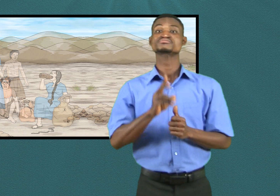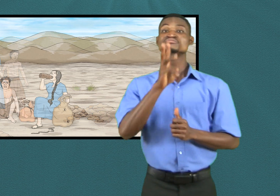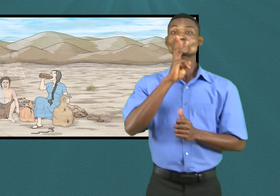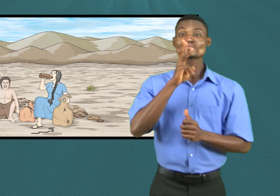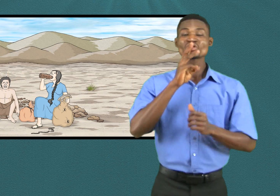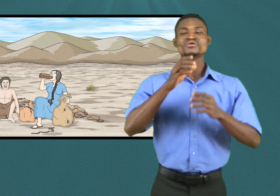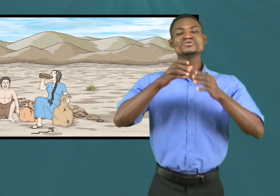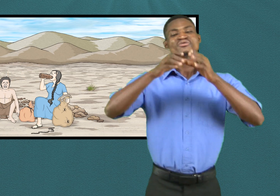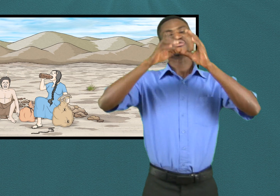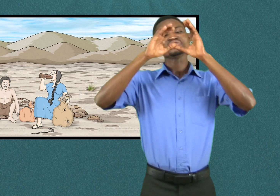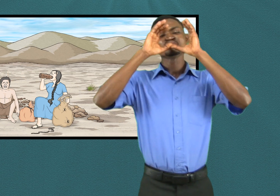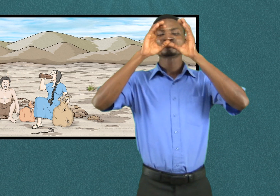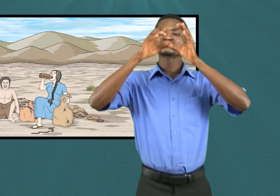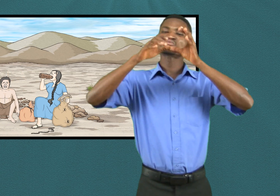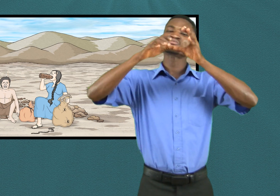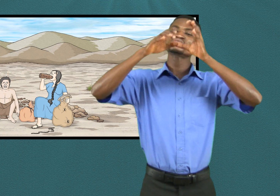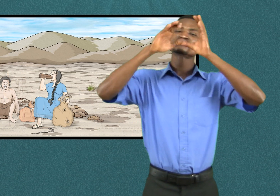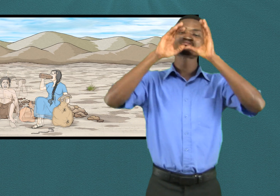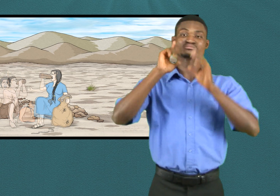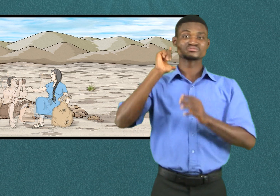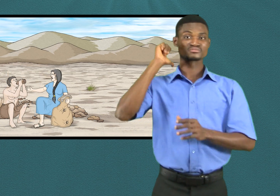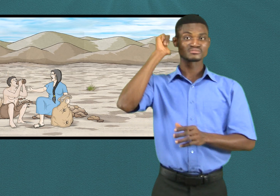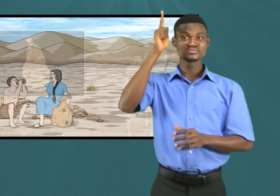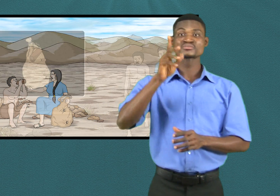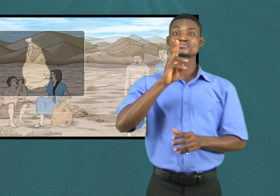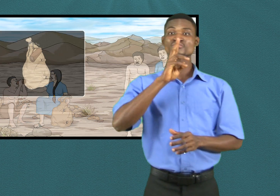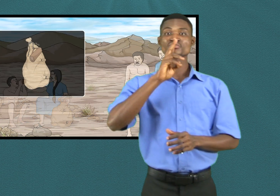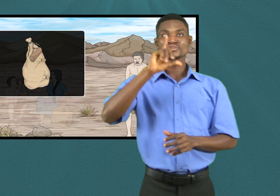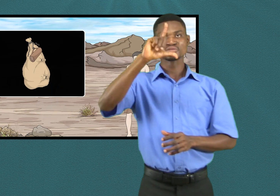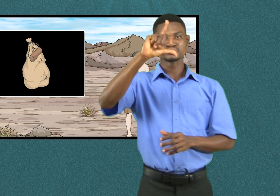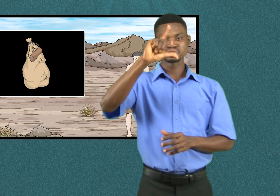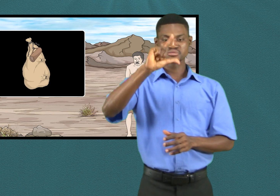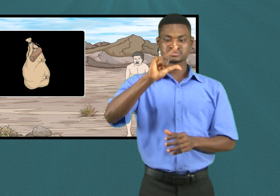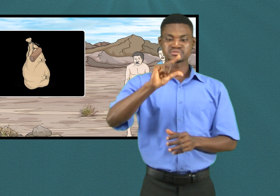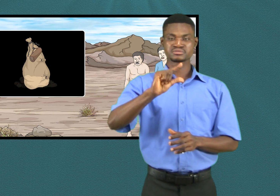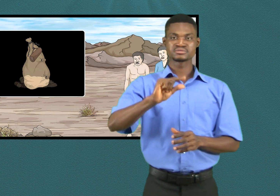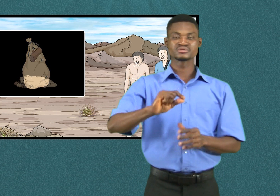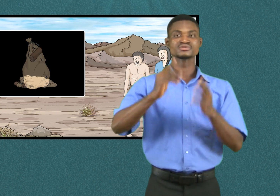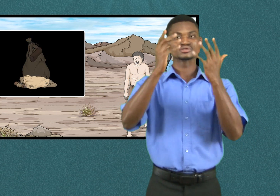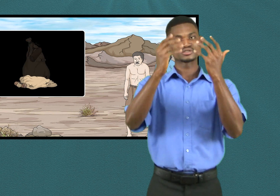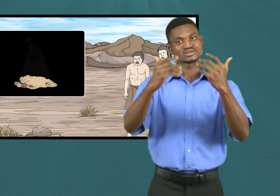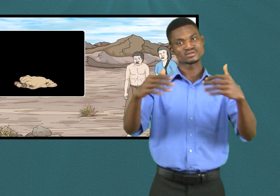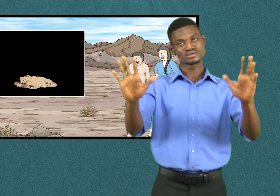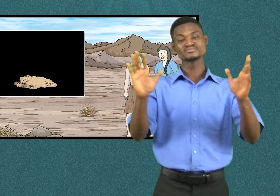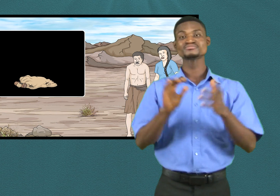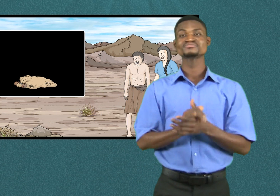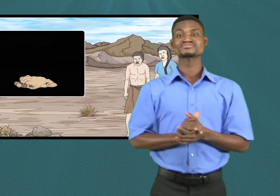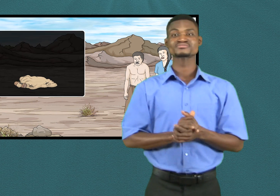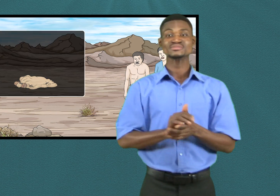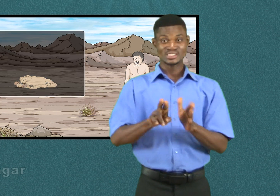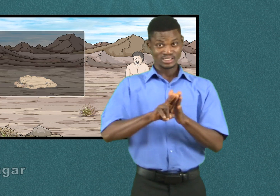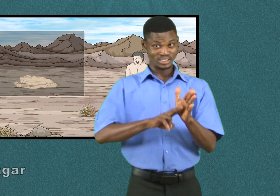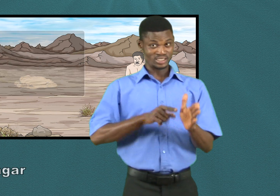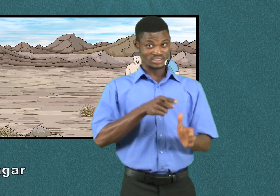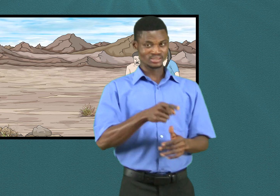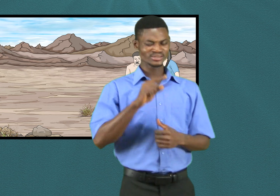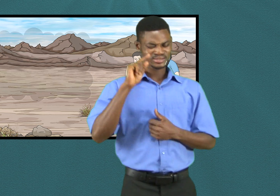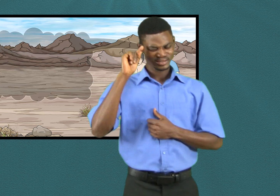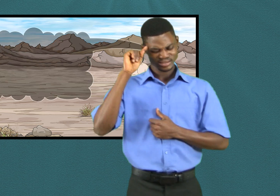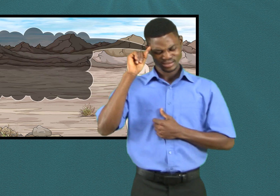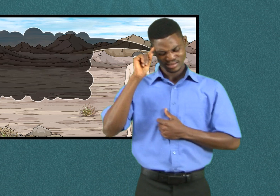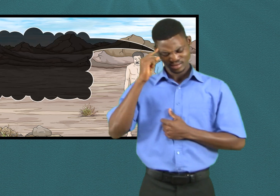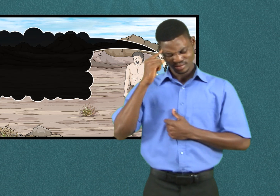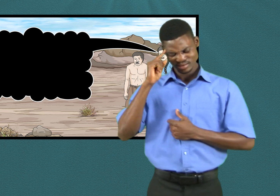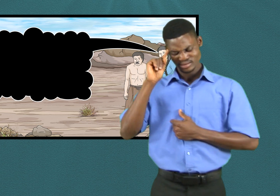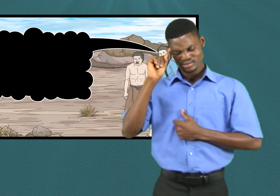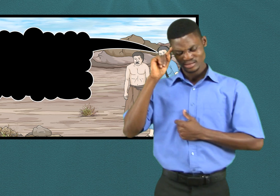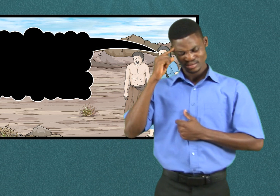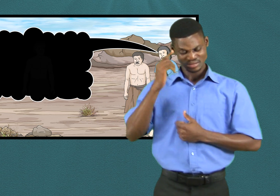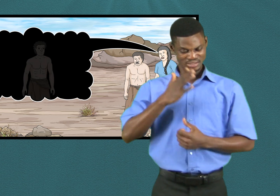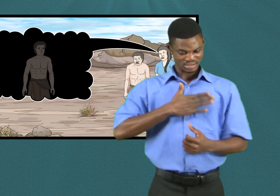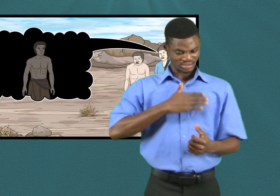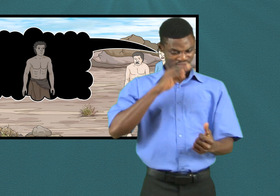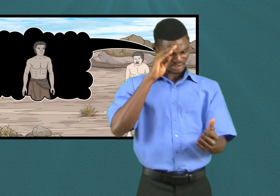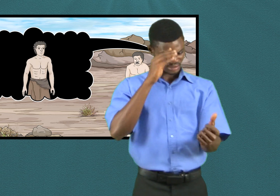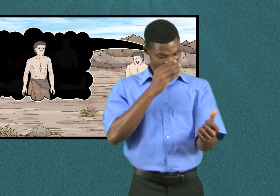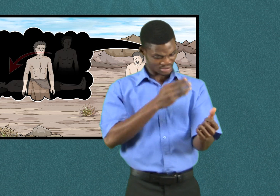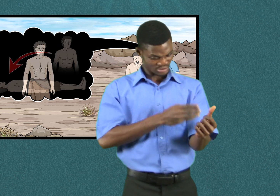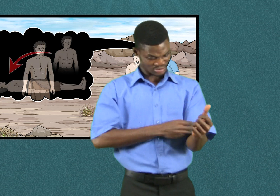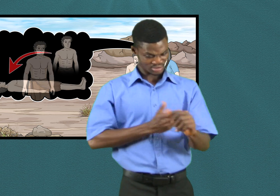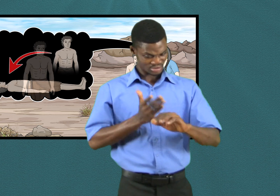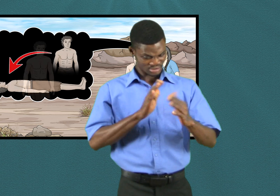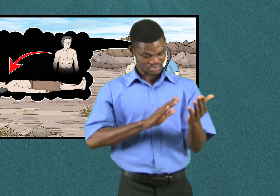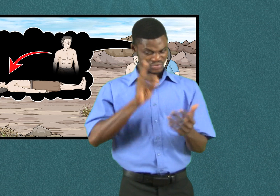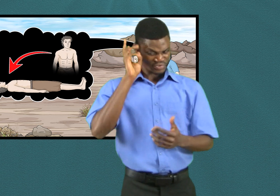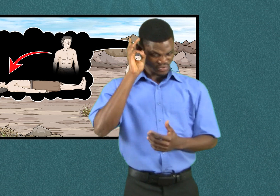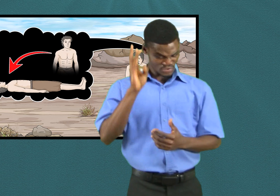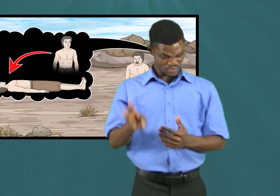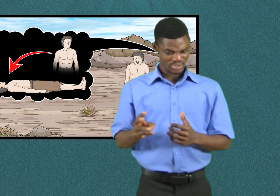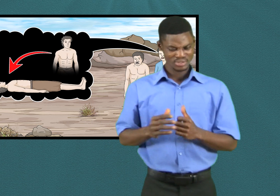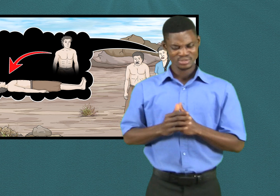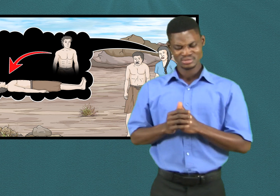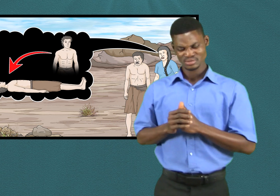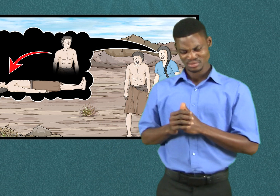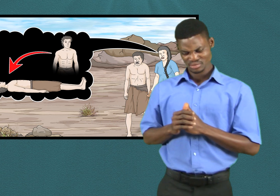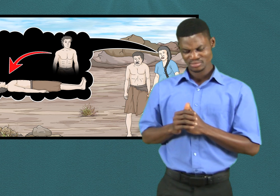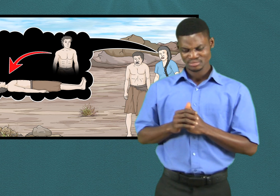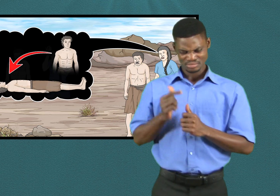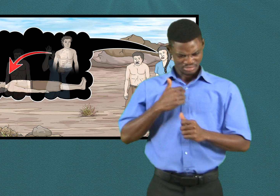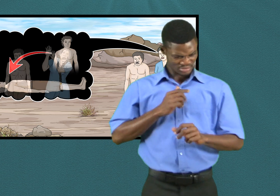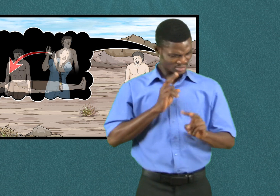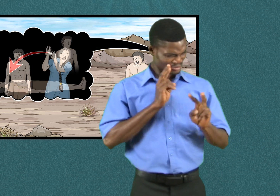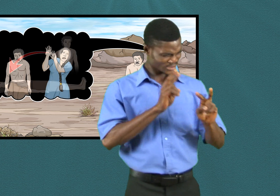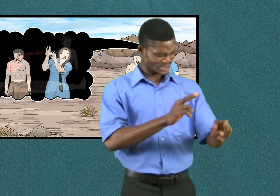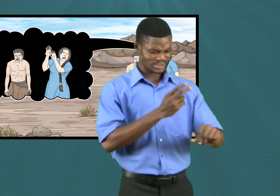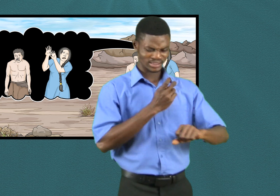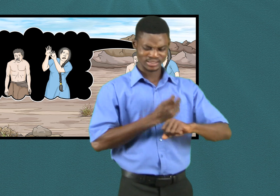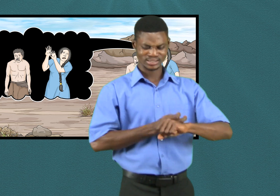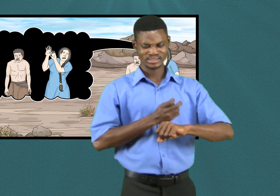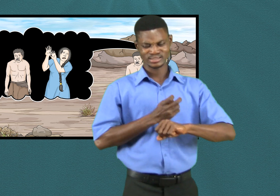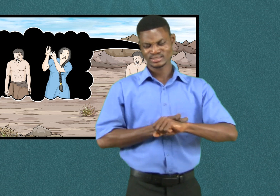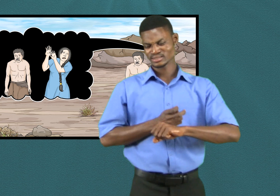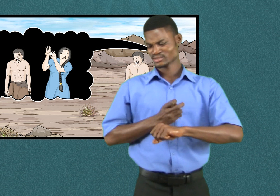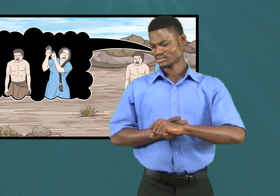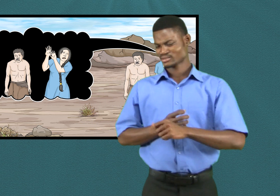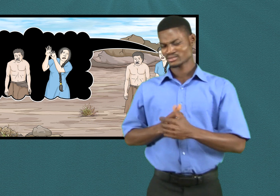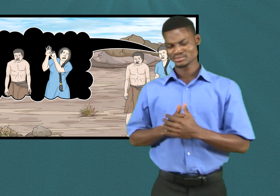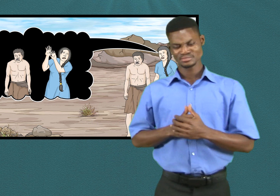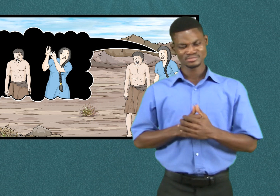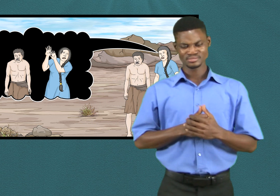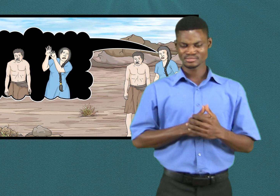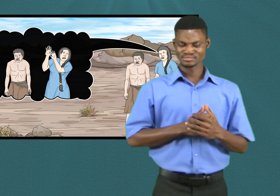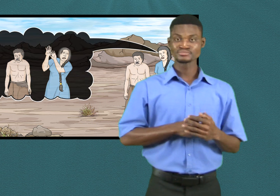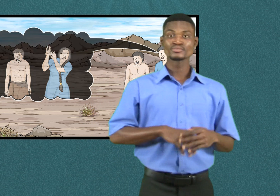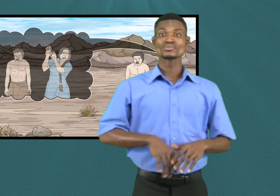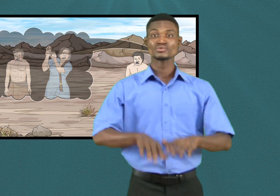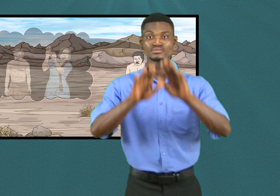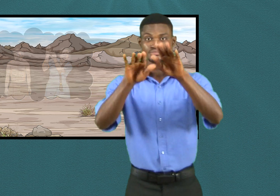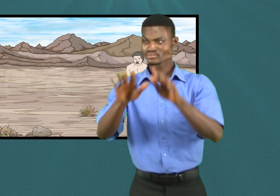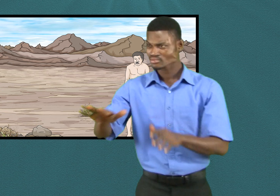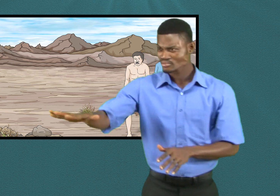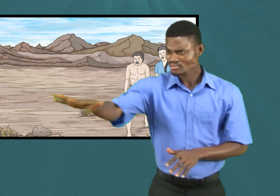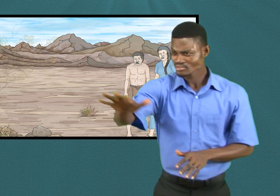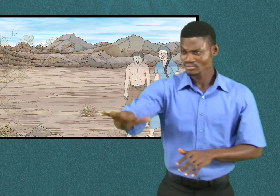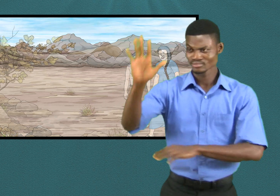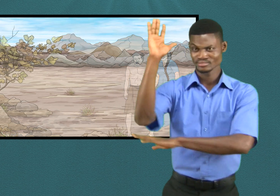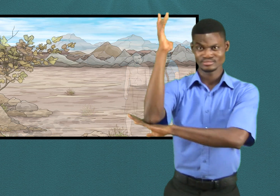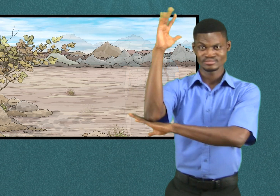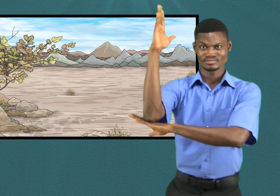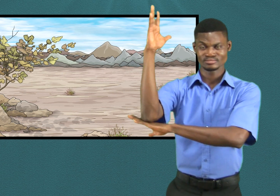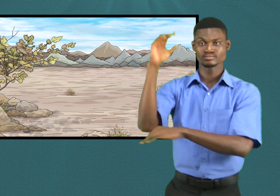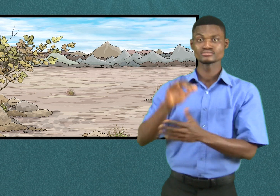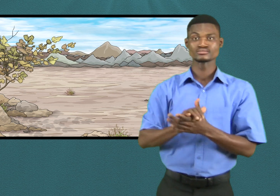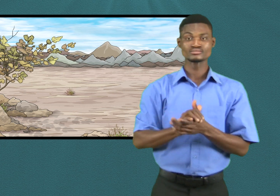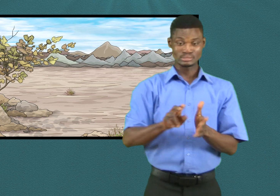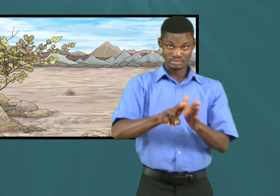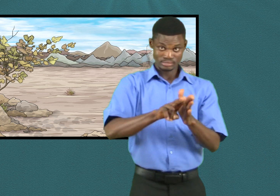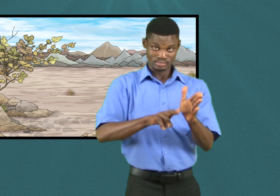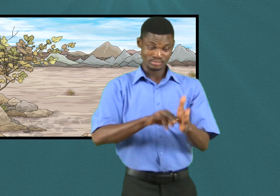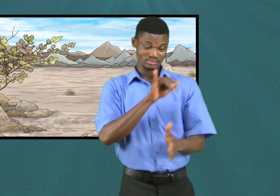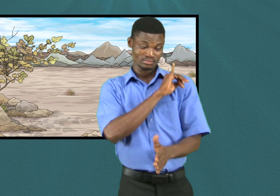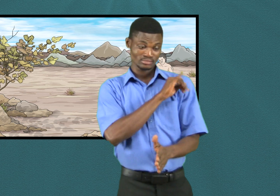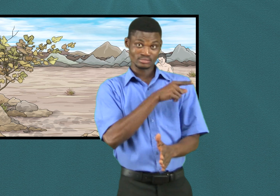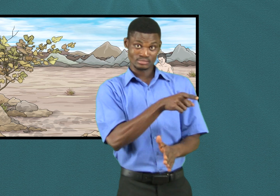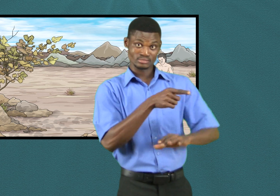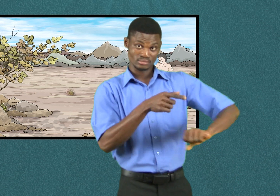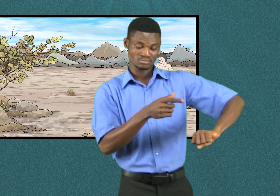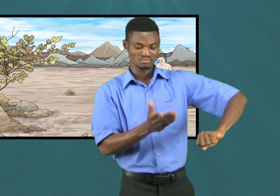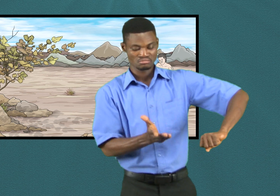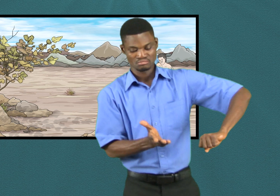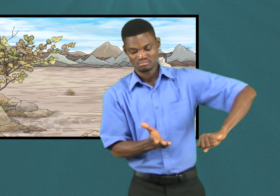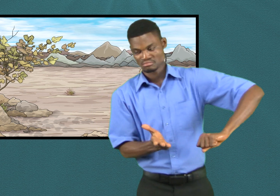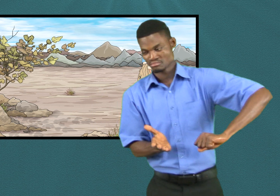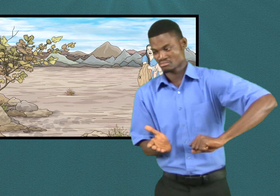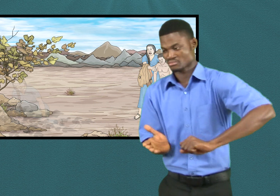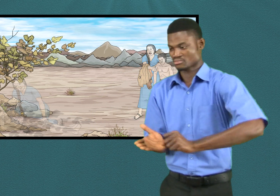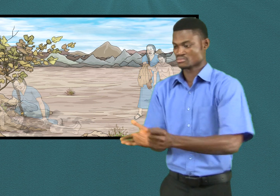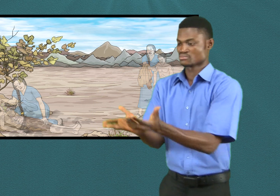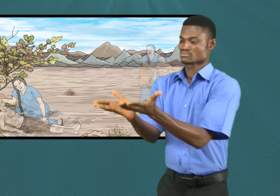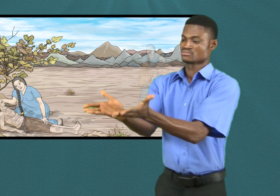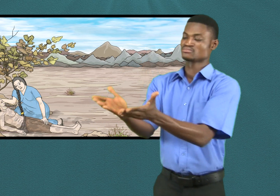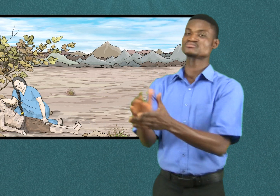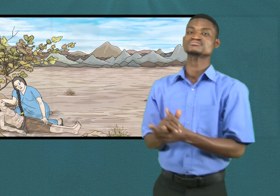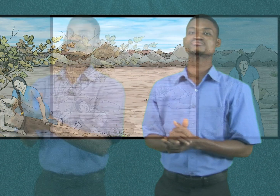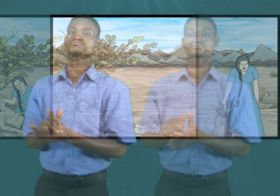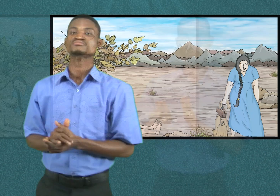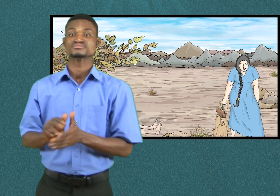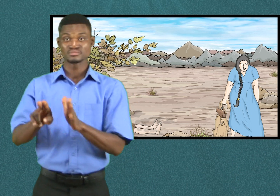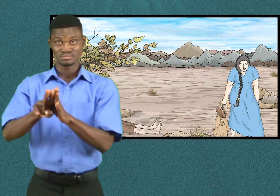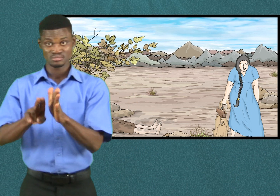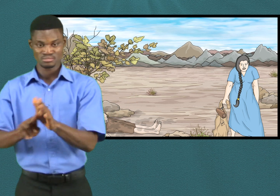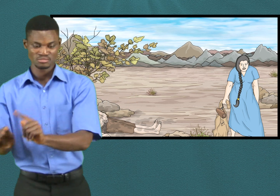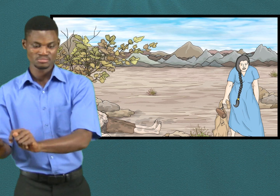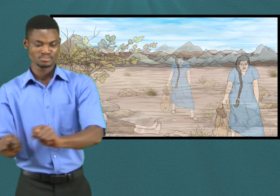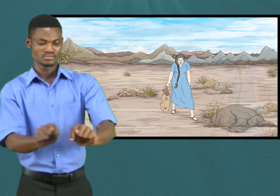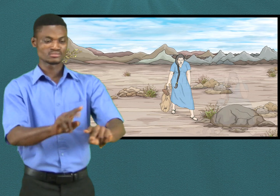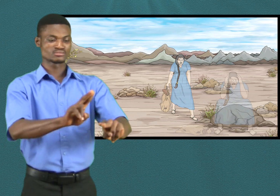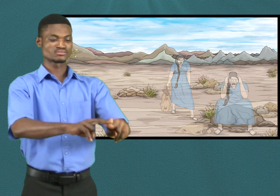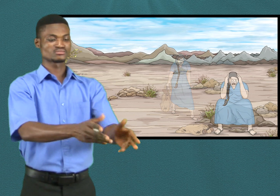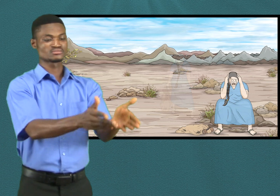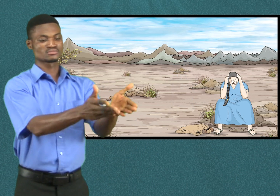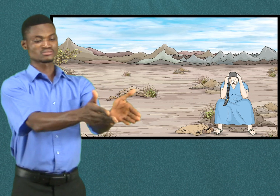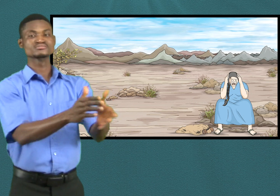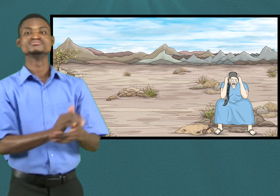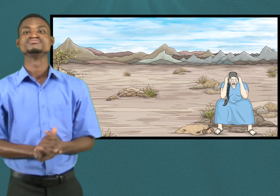When the water in the skin was gone, she left the boy under one of the bushes.